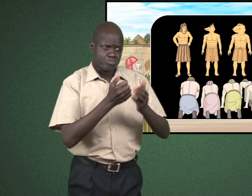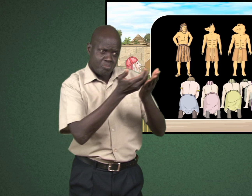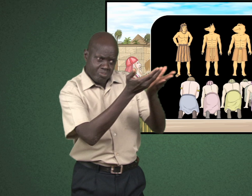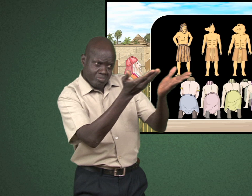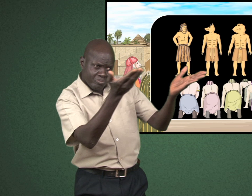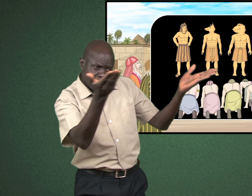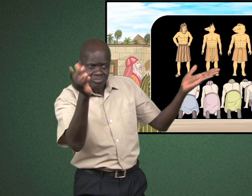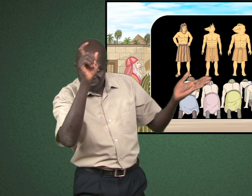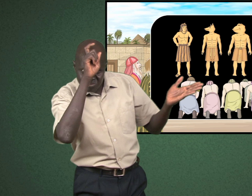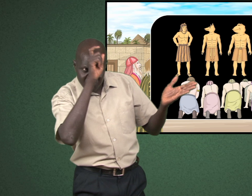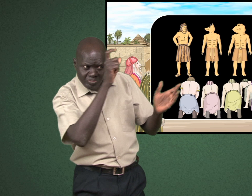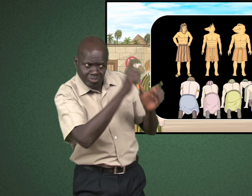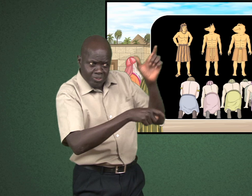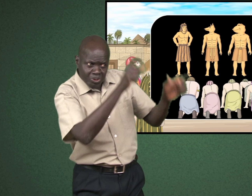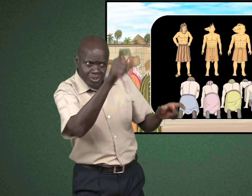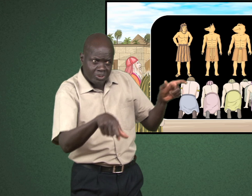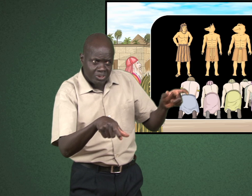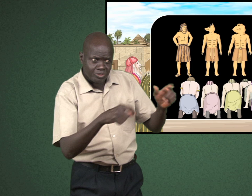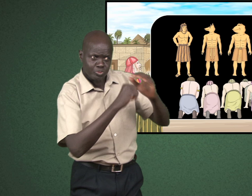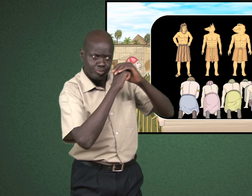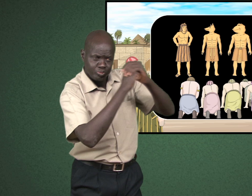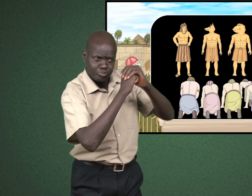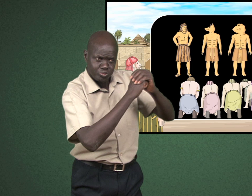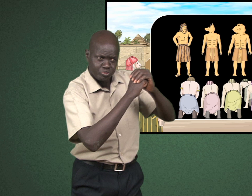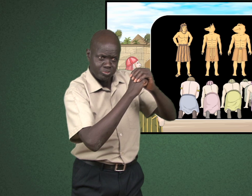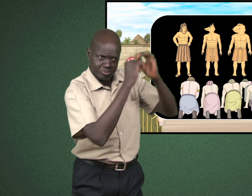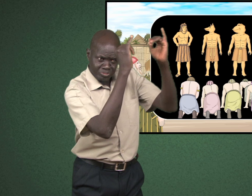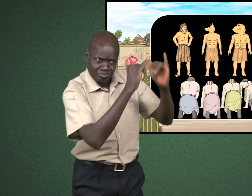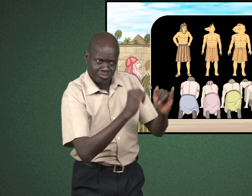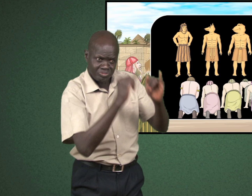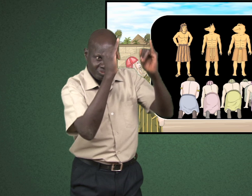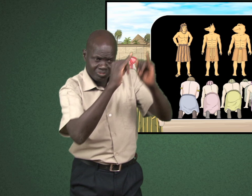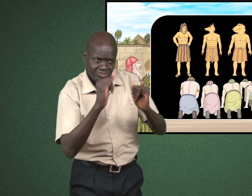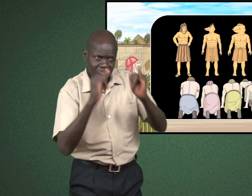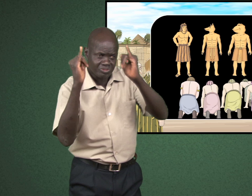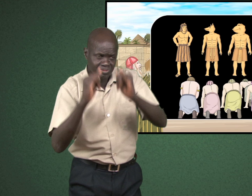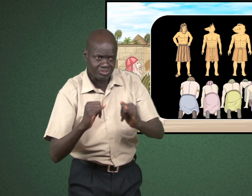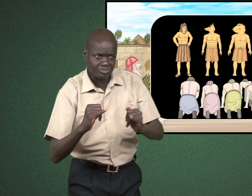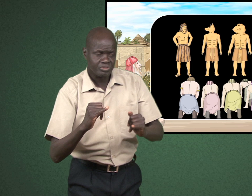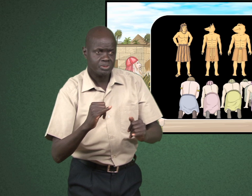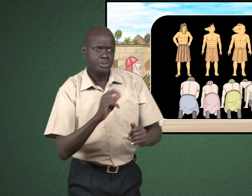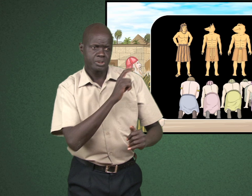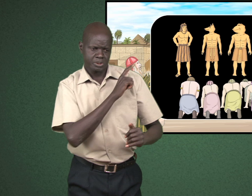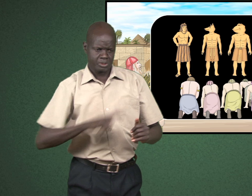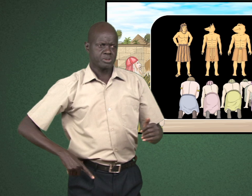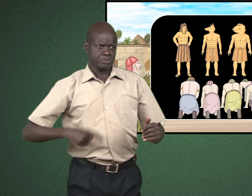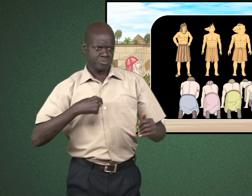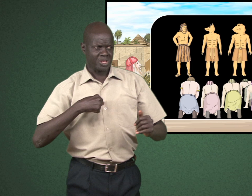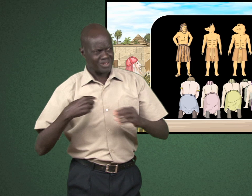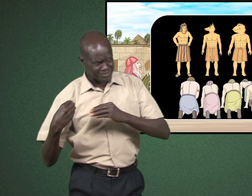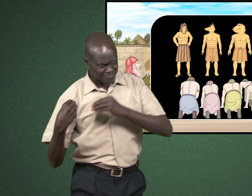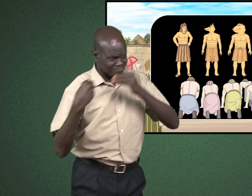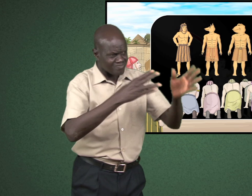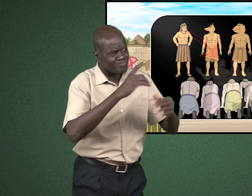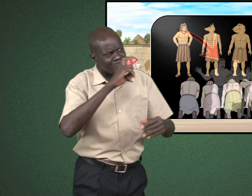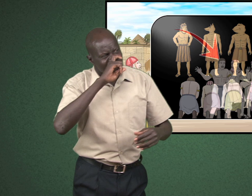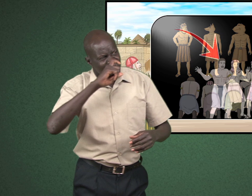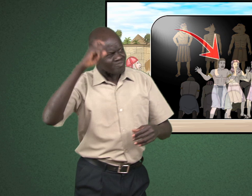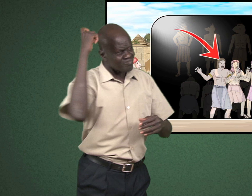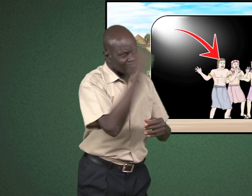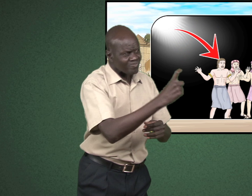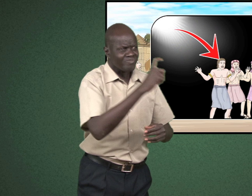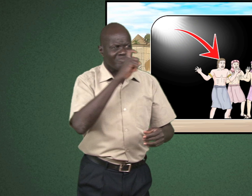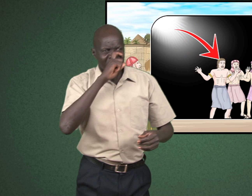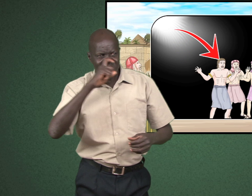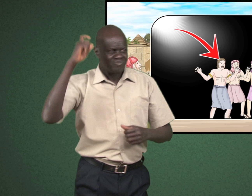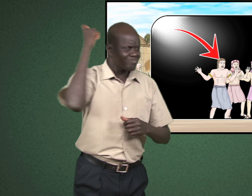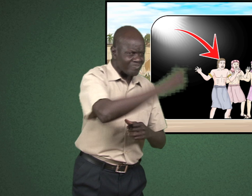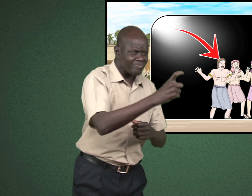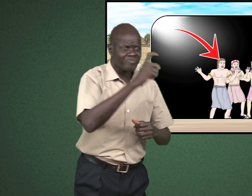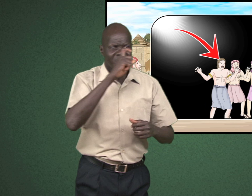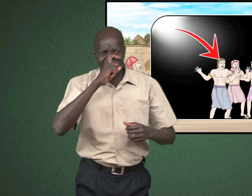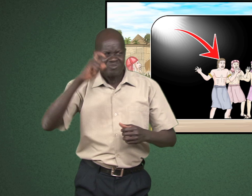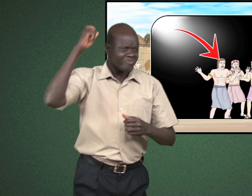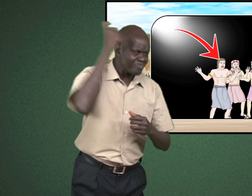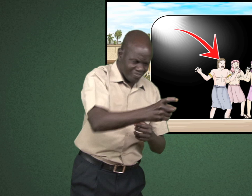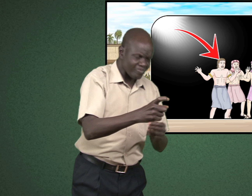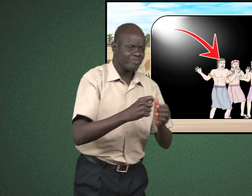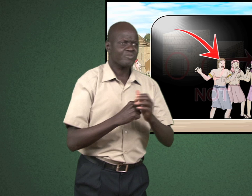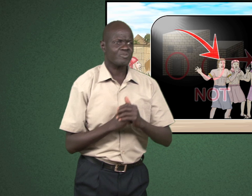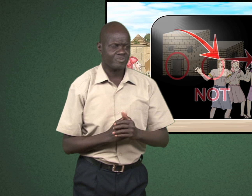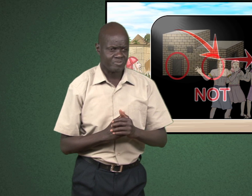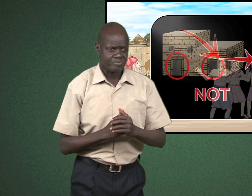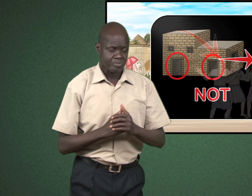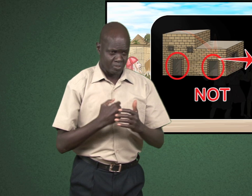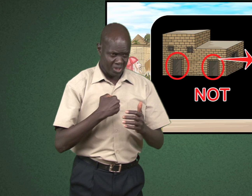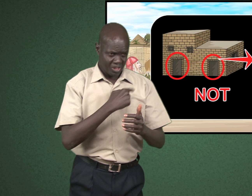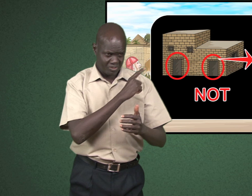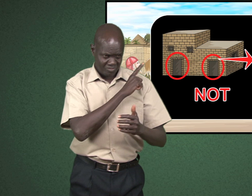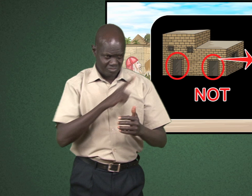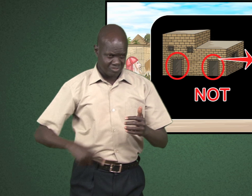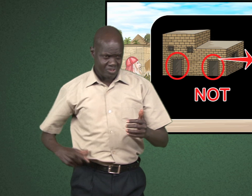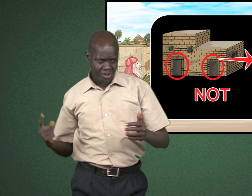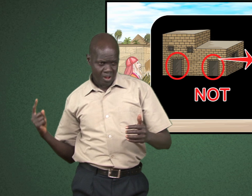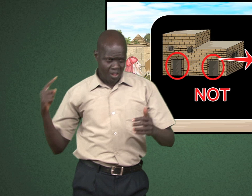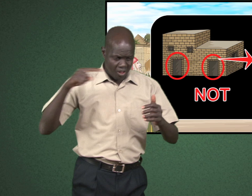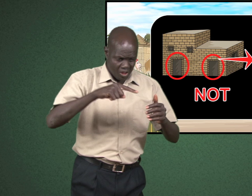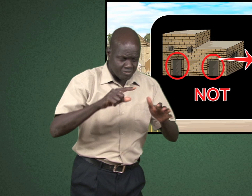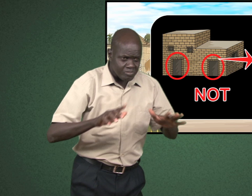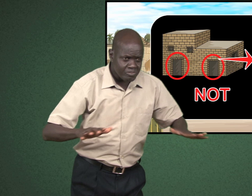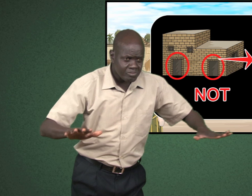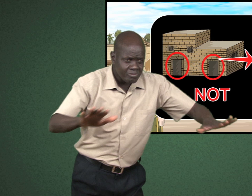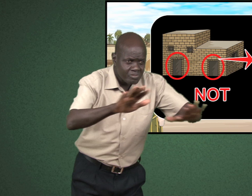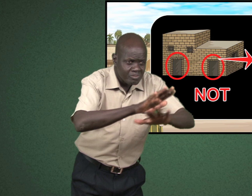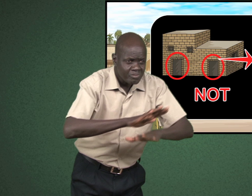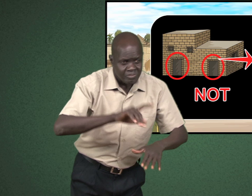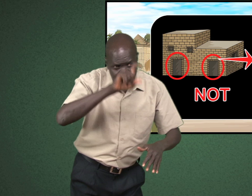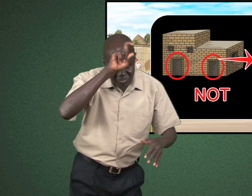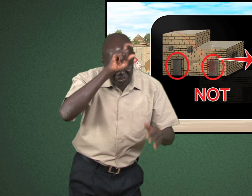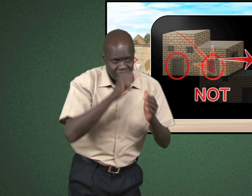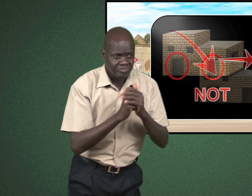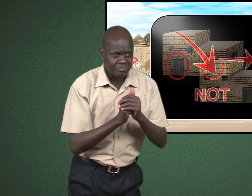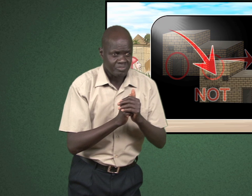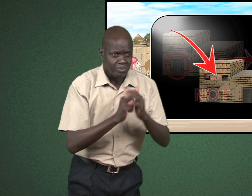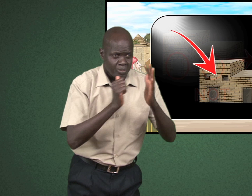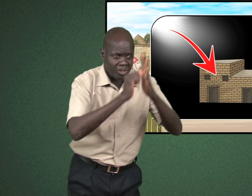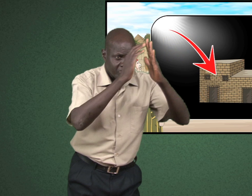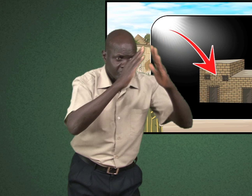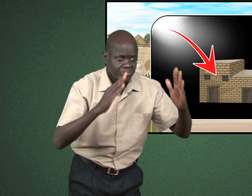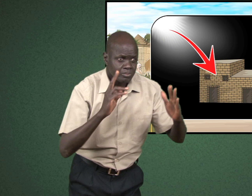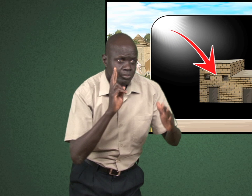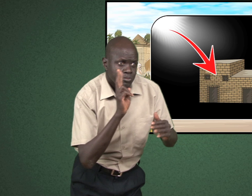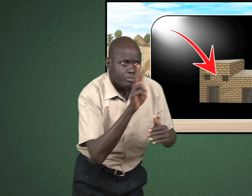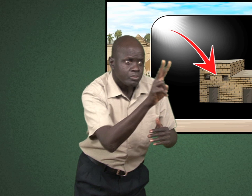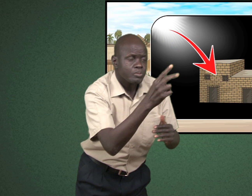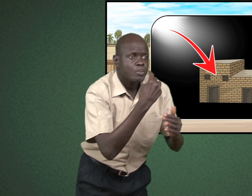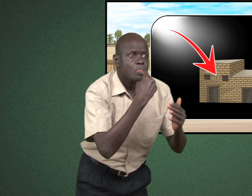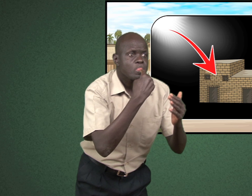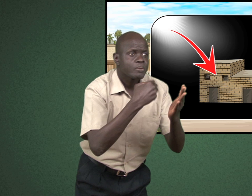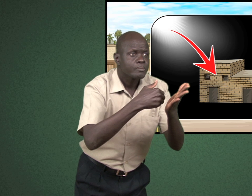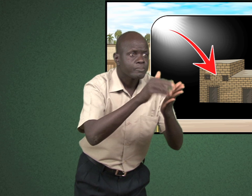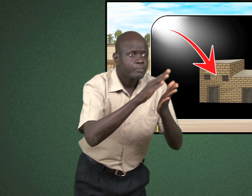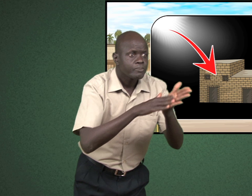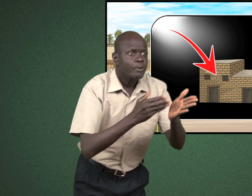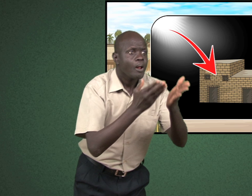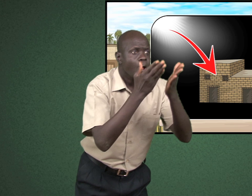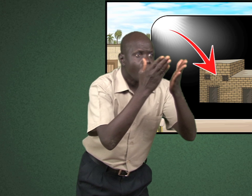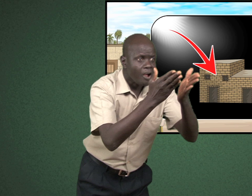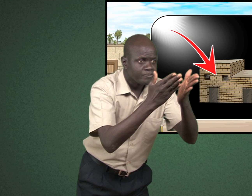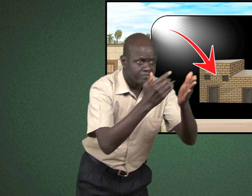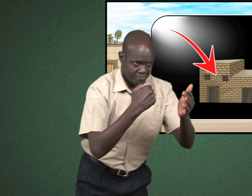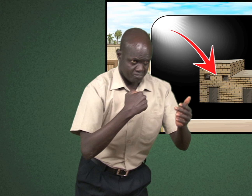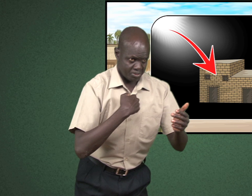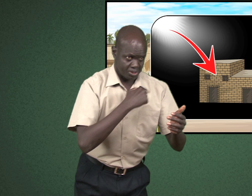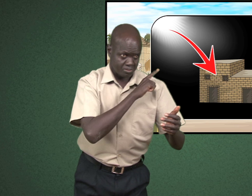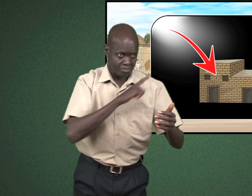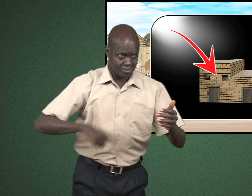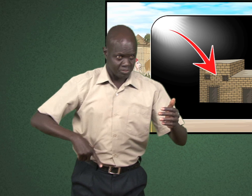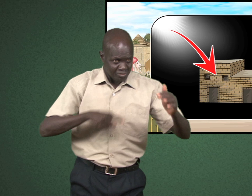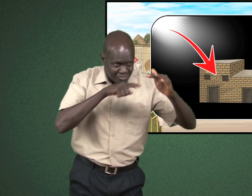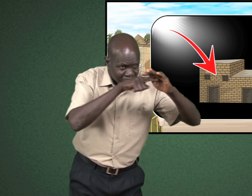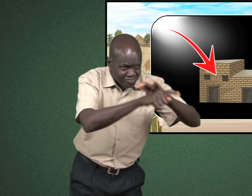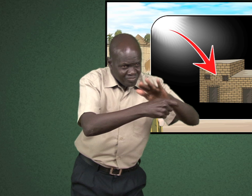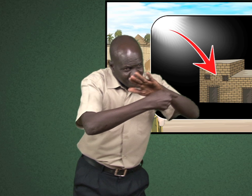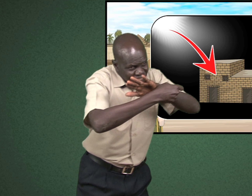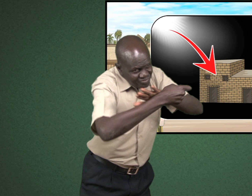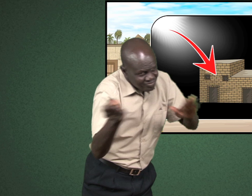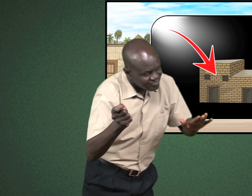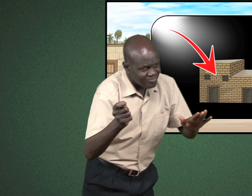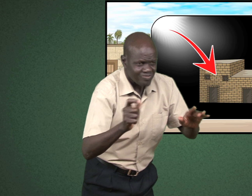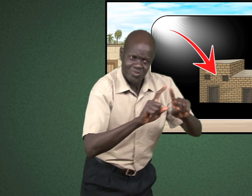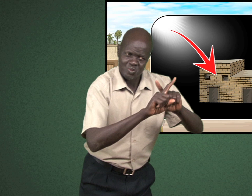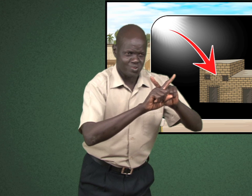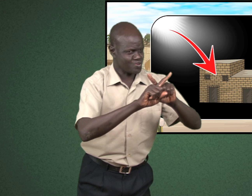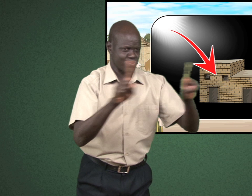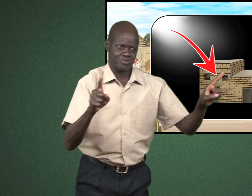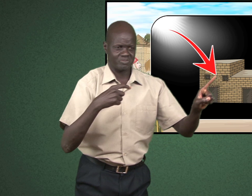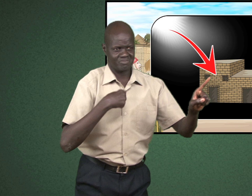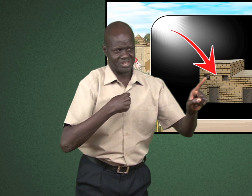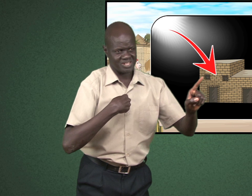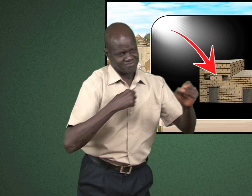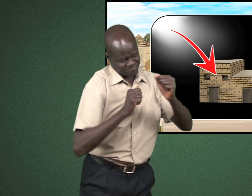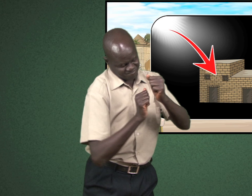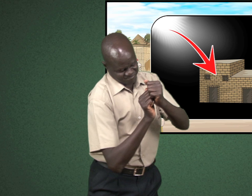I am the LORD. The blood on the houses where you are staying will distinguish them;